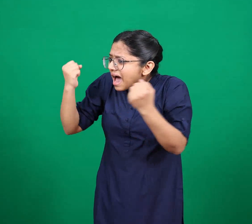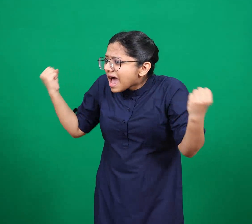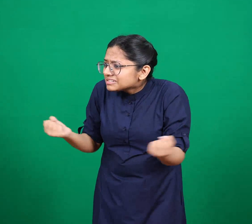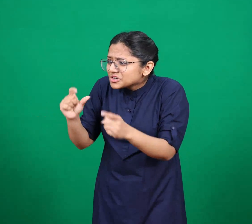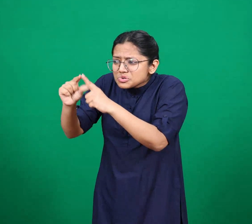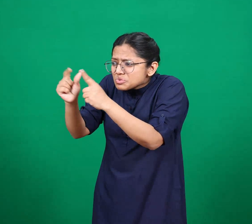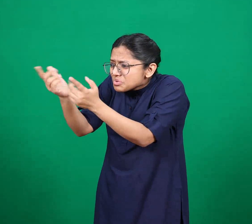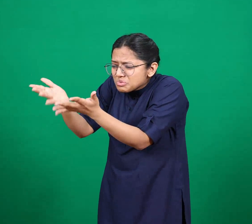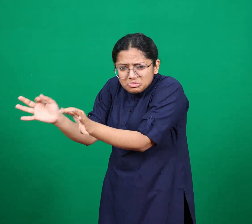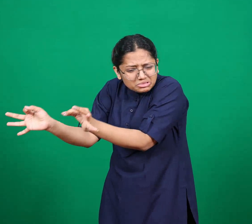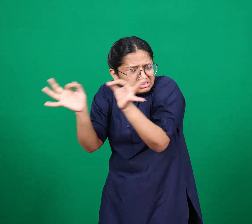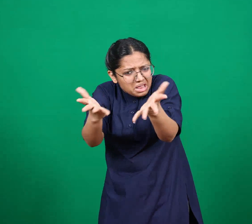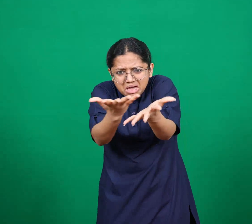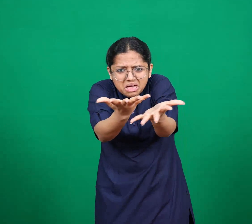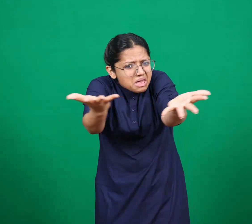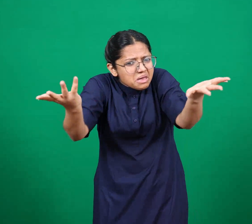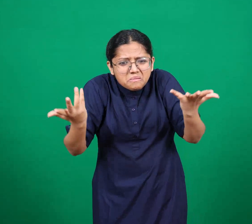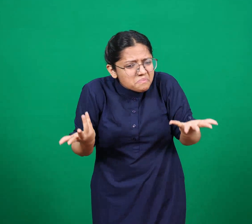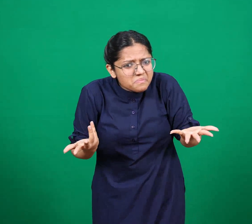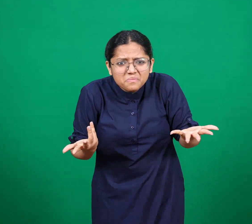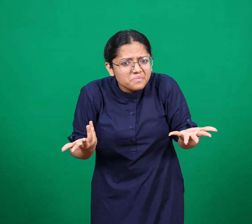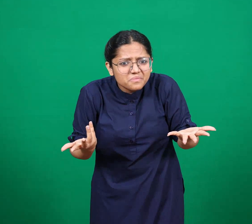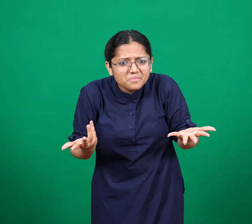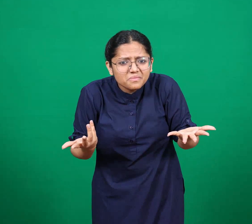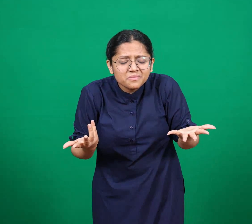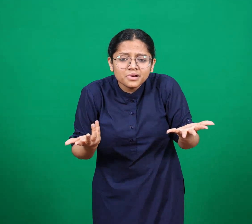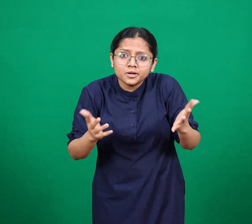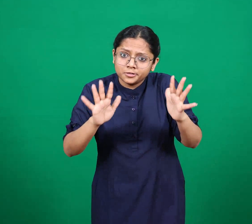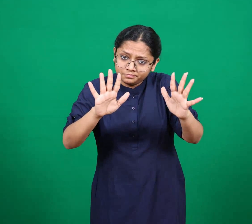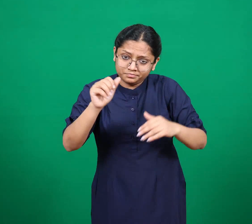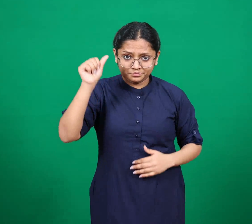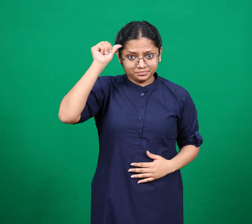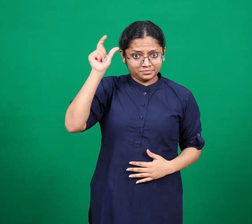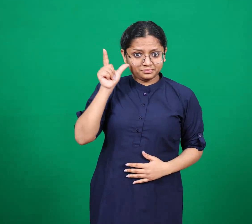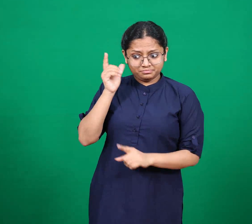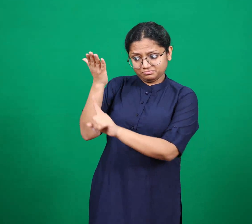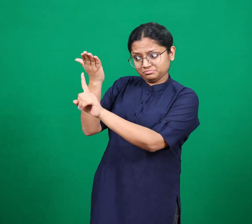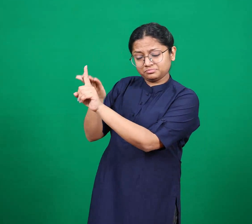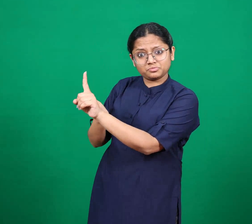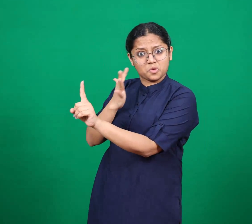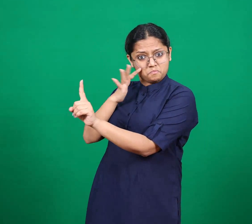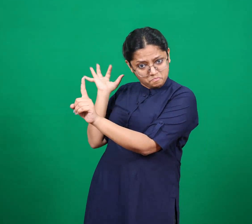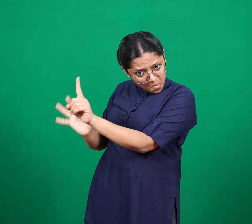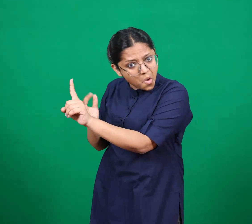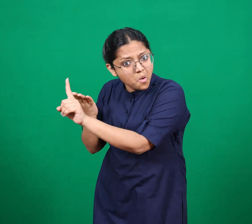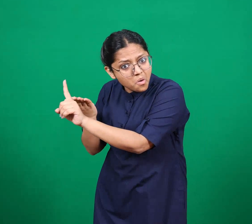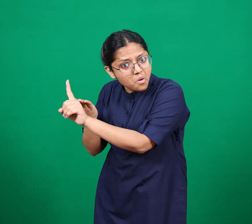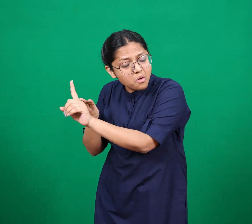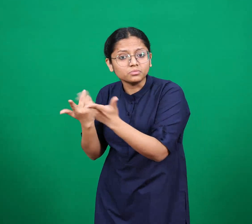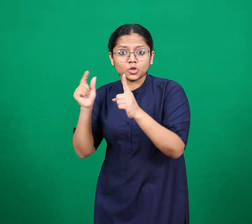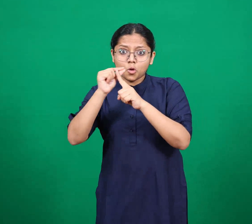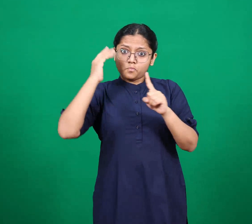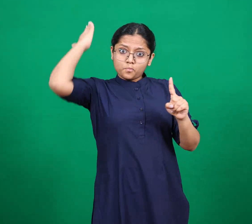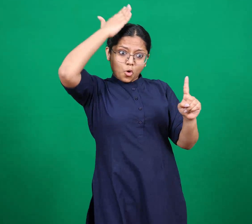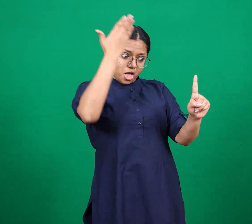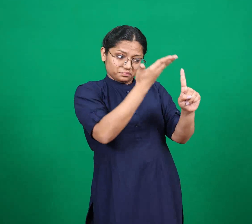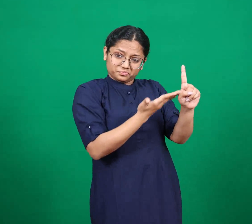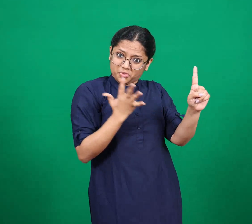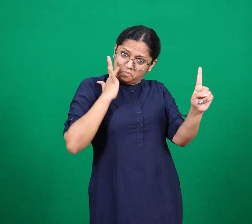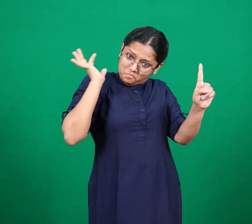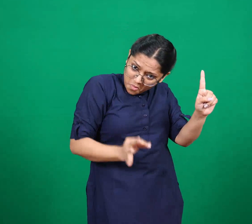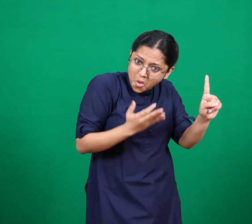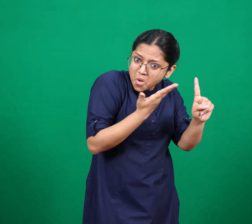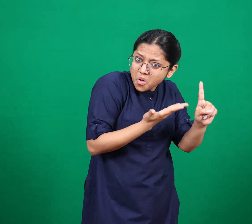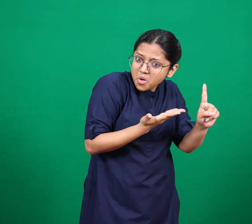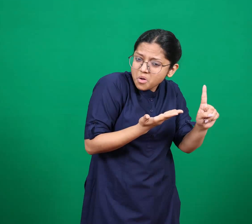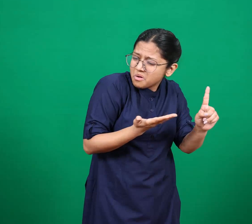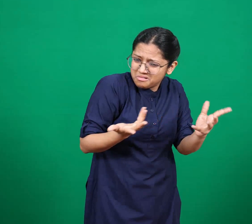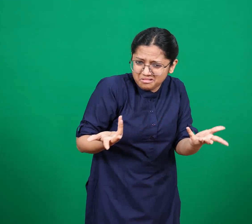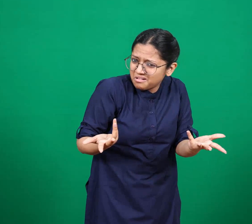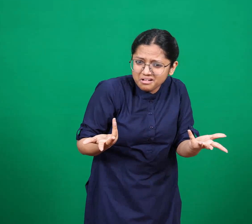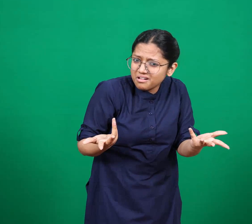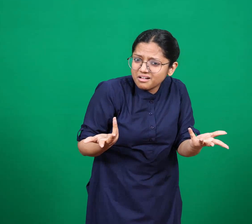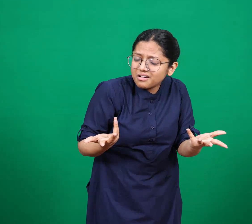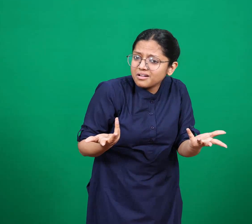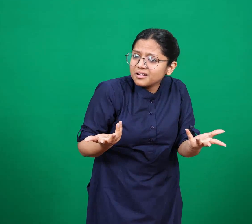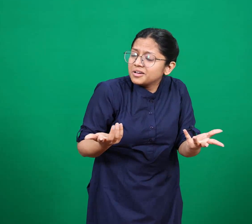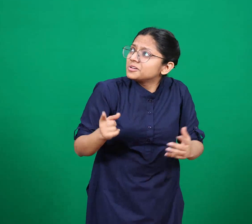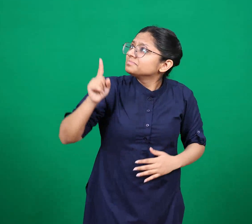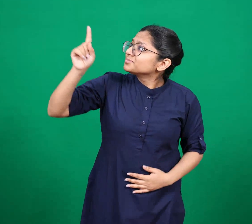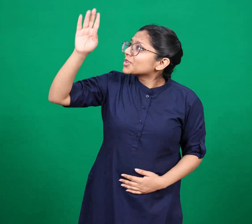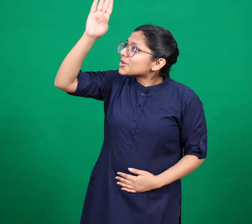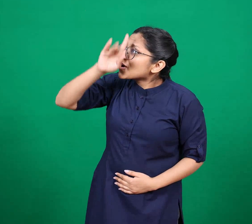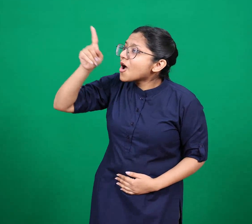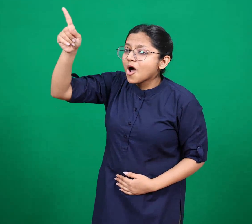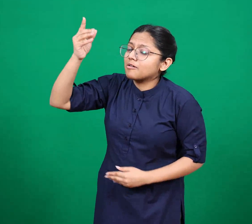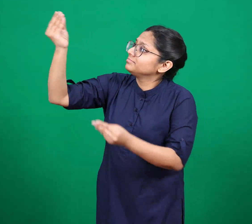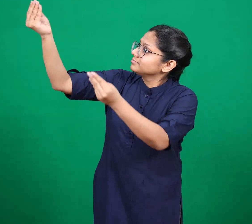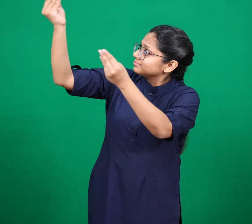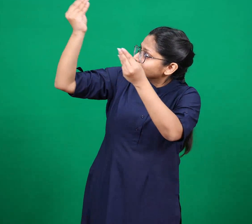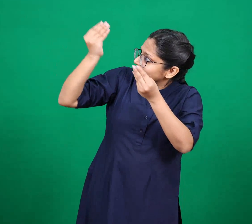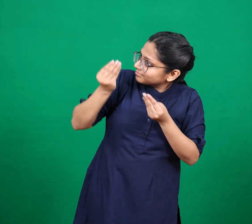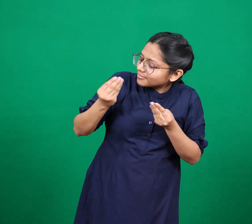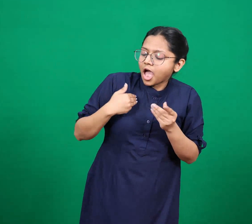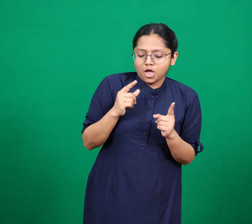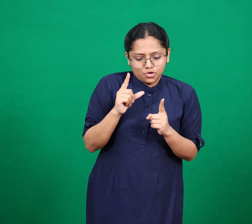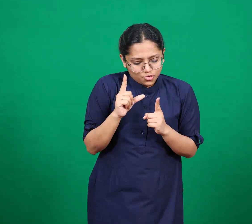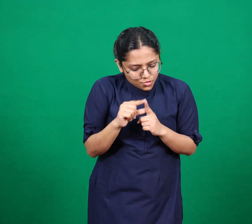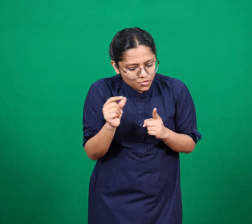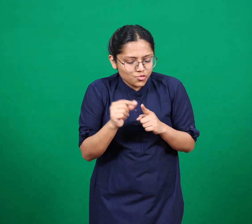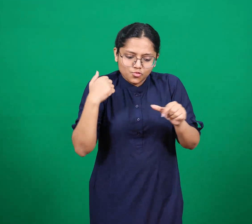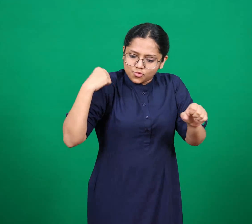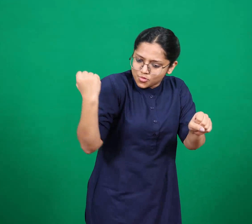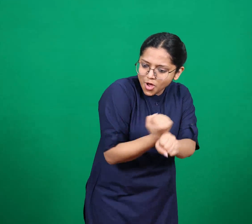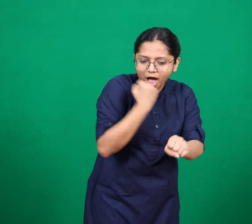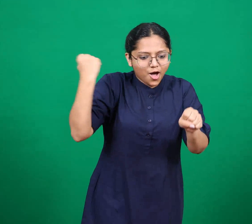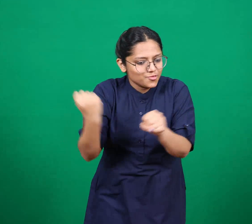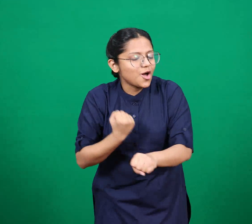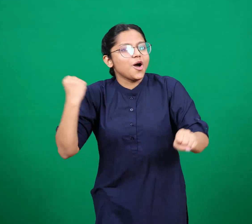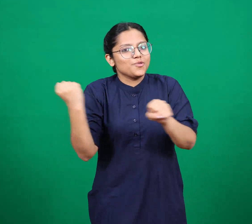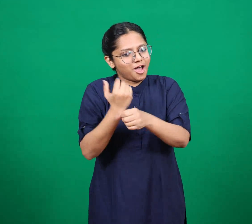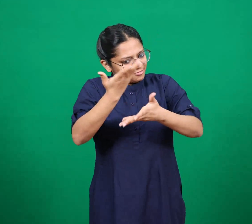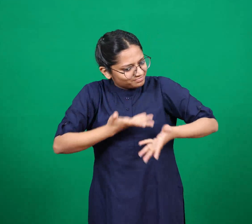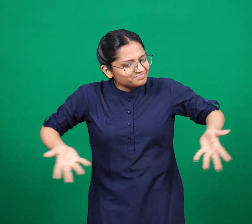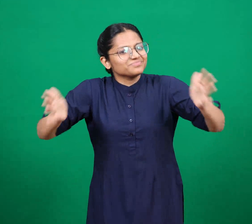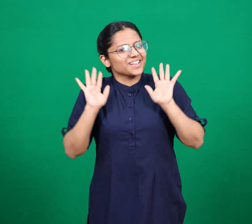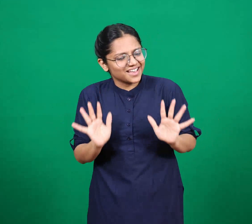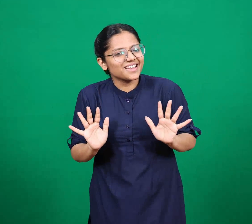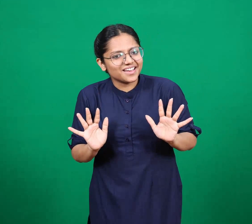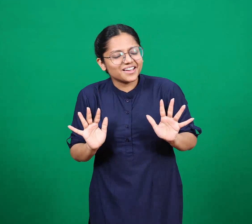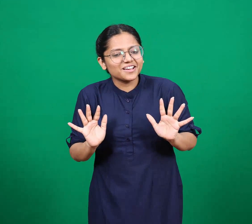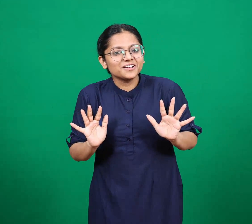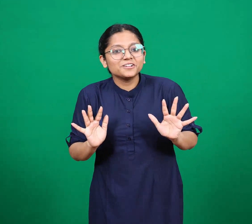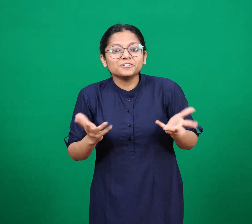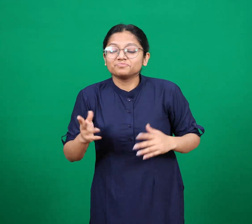What then is Apollos? And what is Paul?